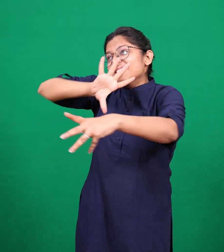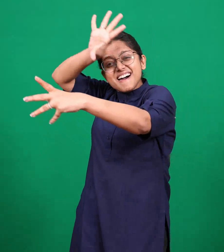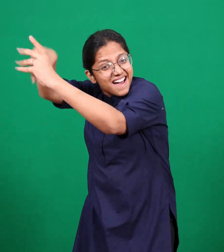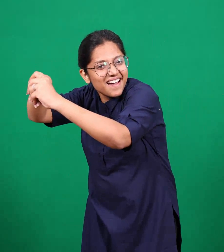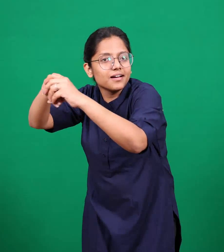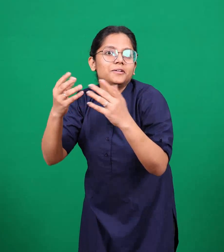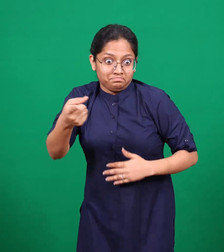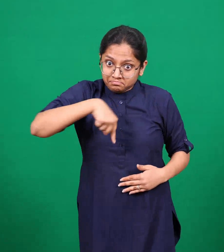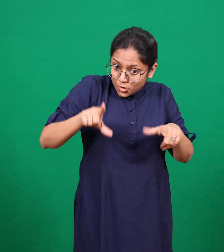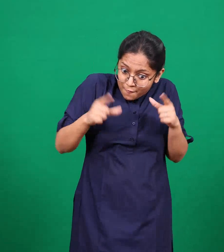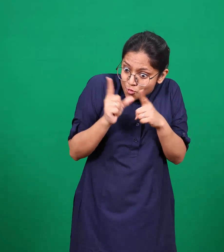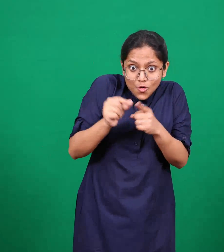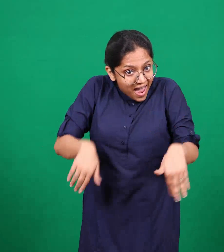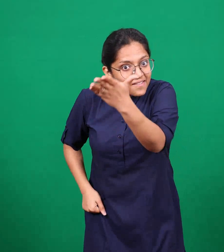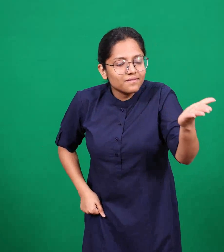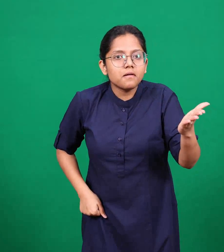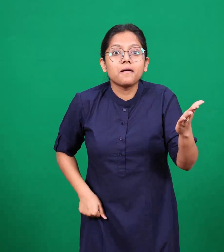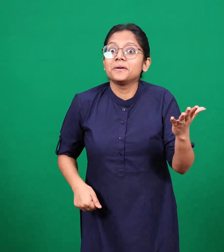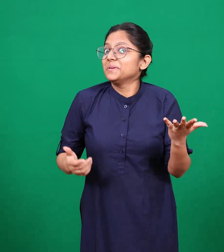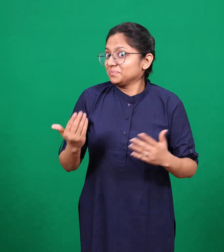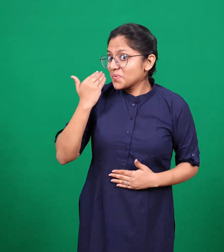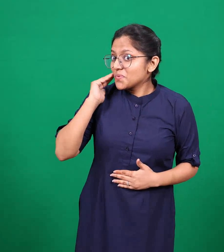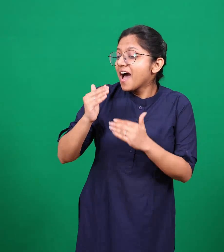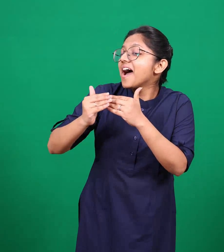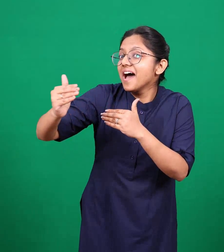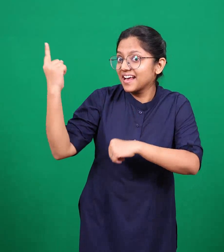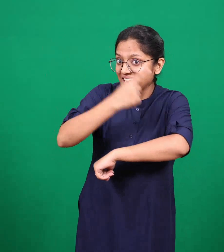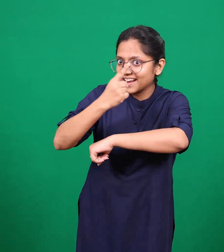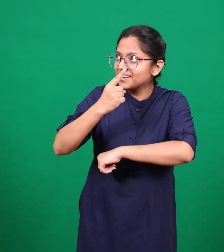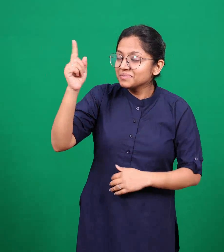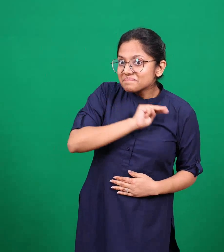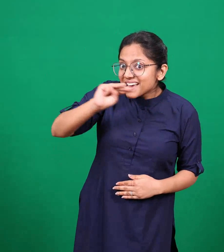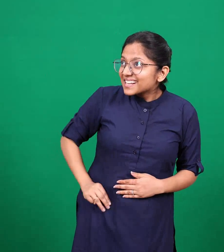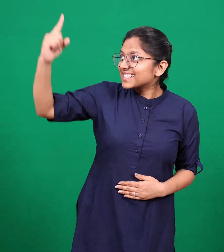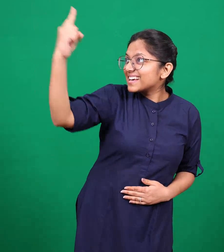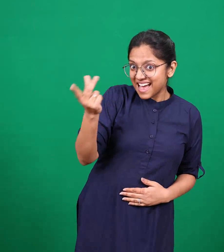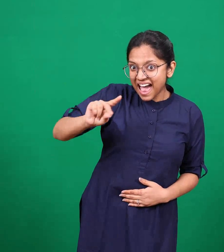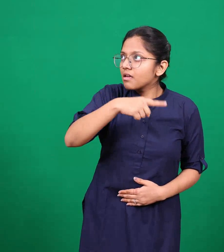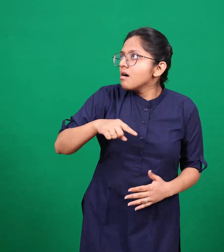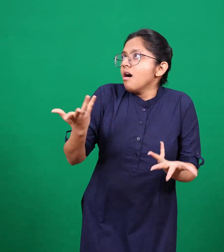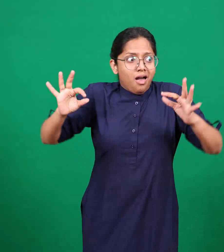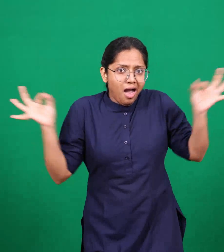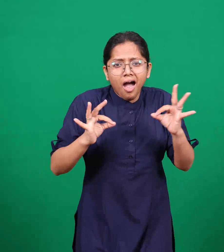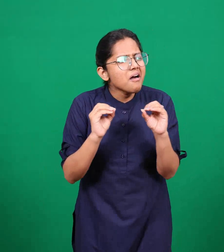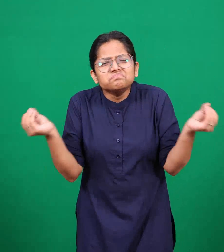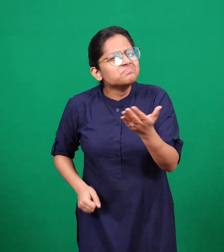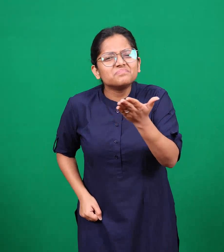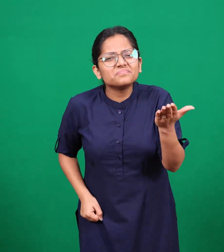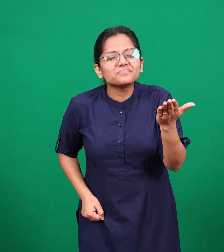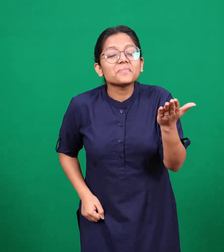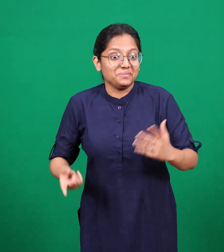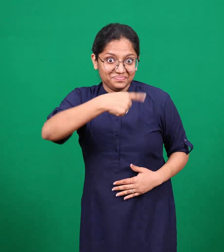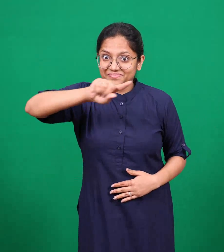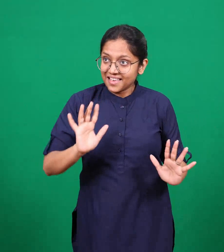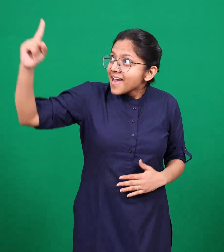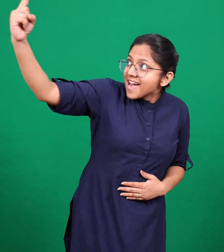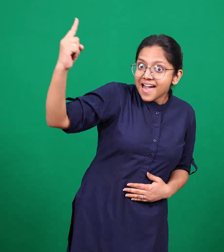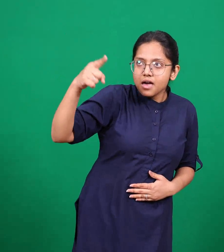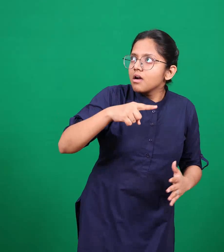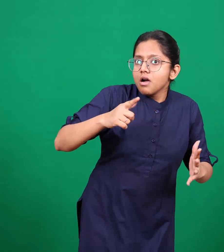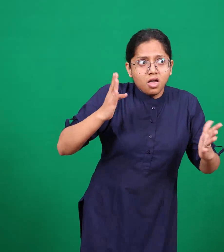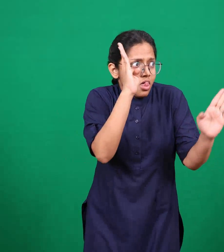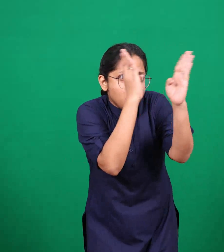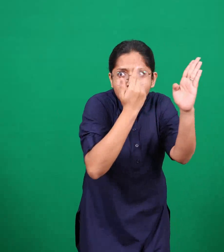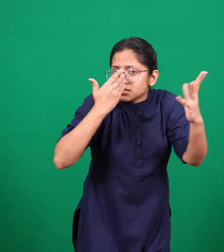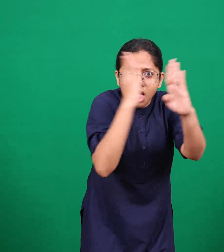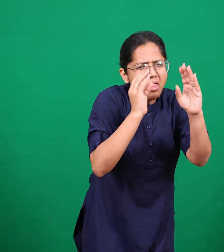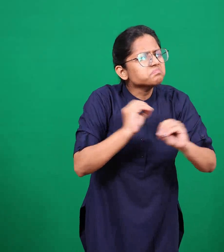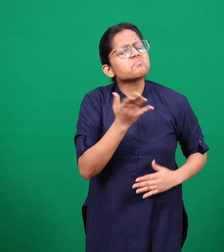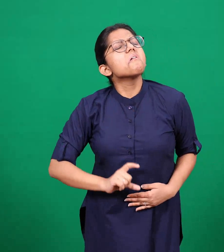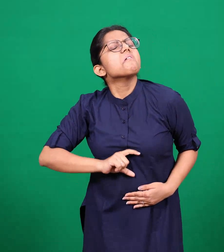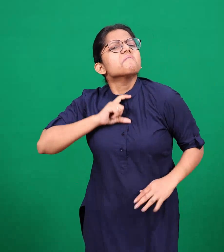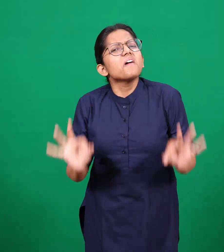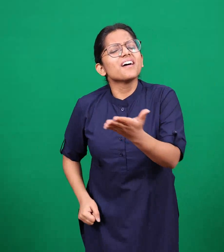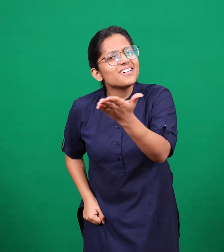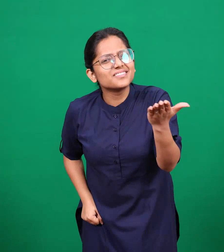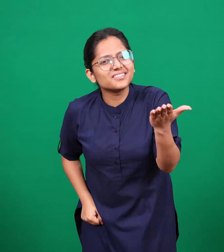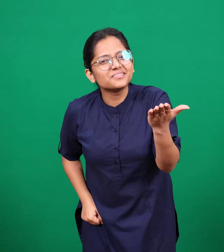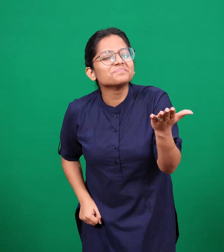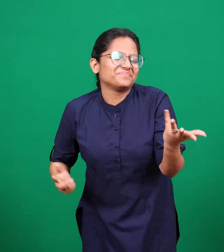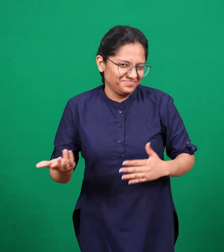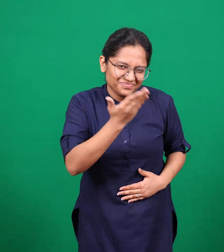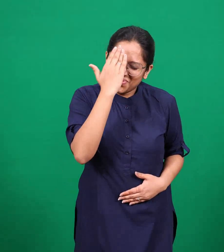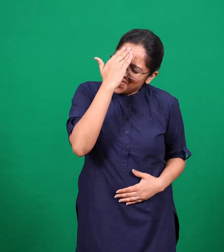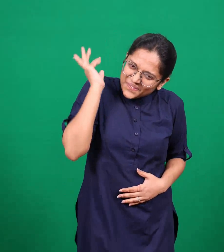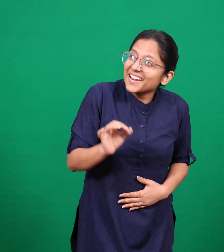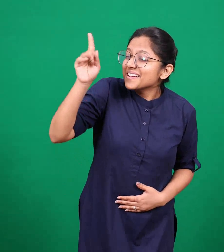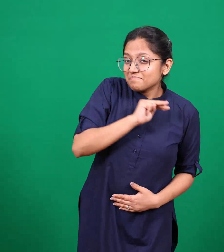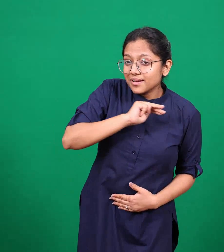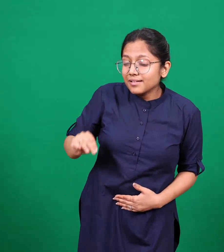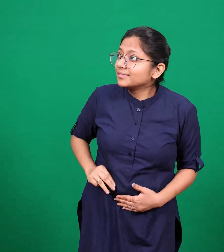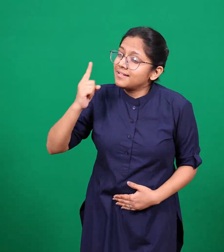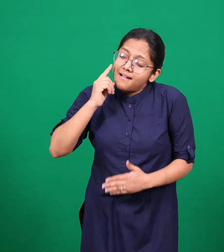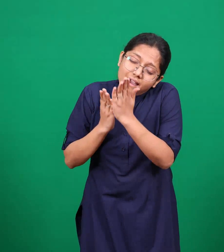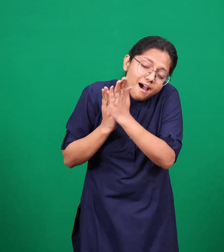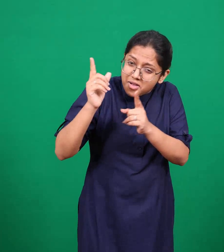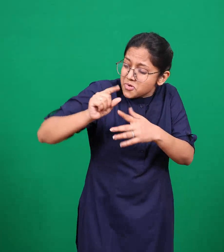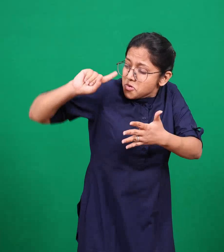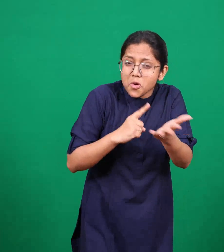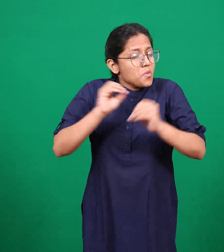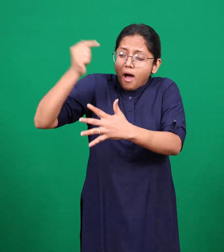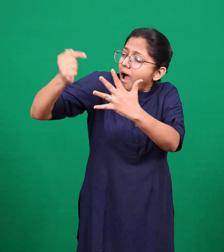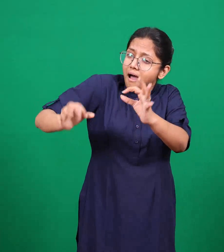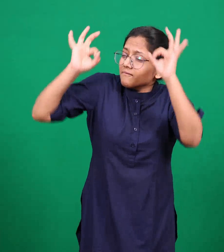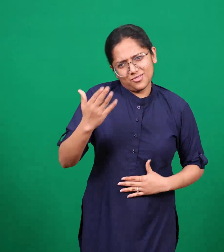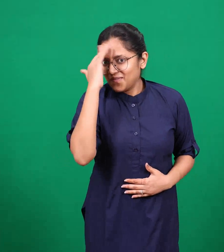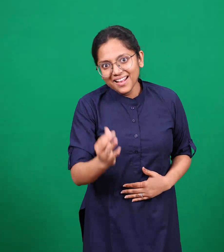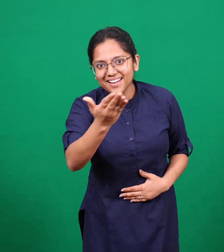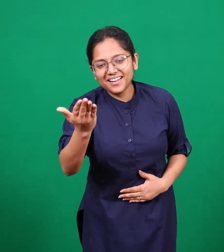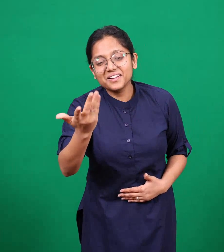And now, little children, remain in Christ, so that when He appears, we may be confident and unashamed before Him at His coming.